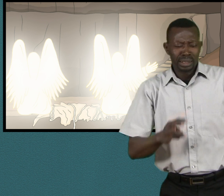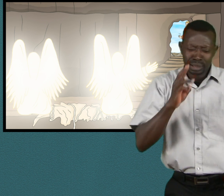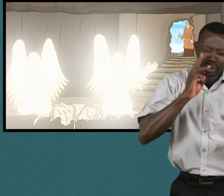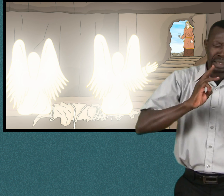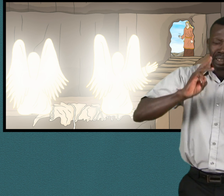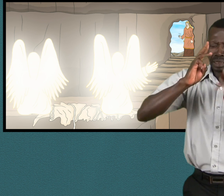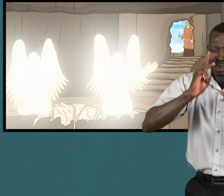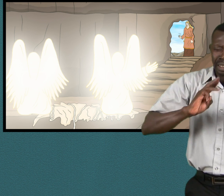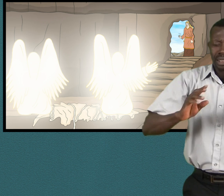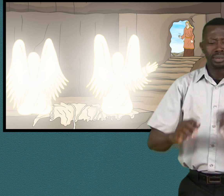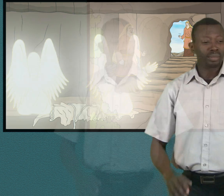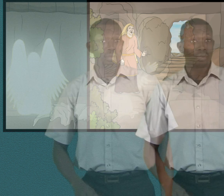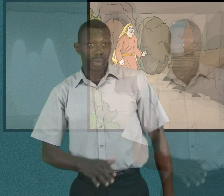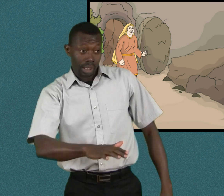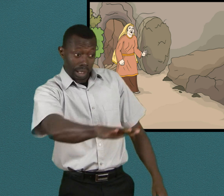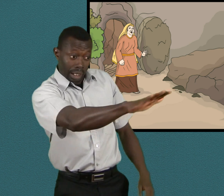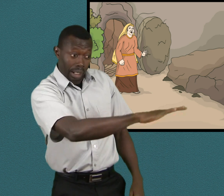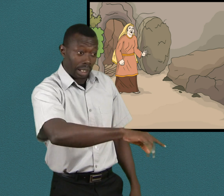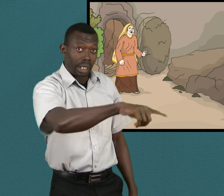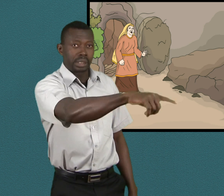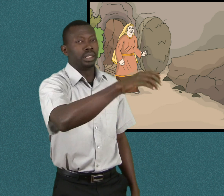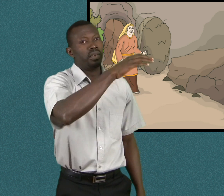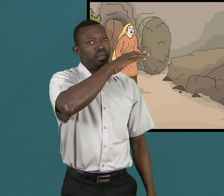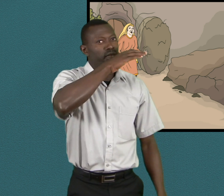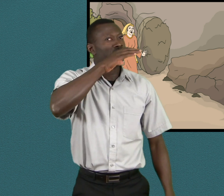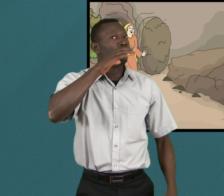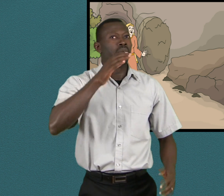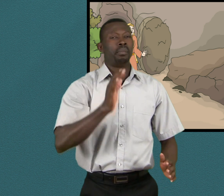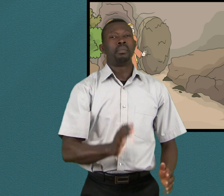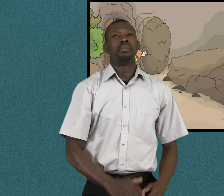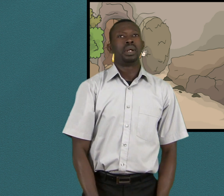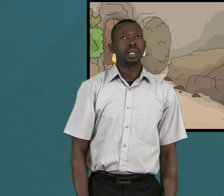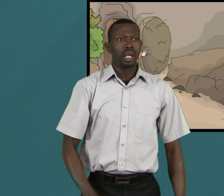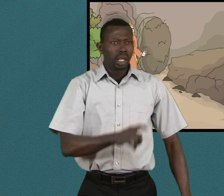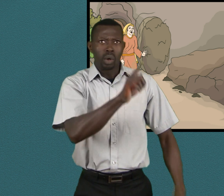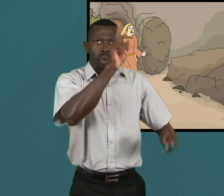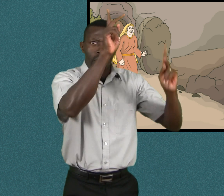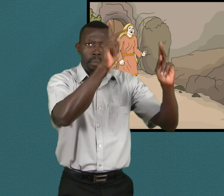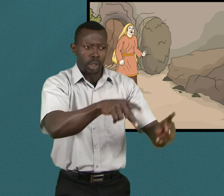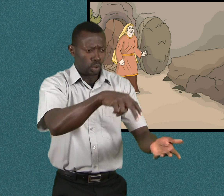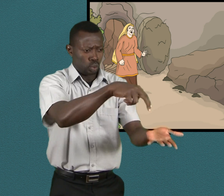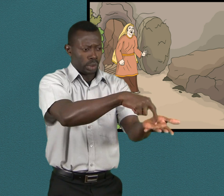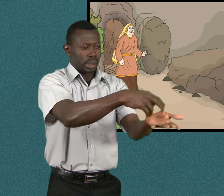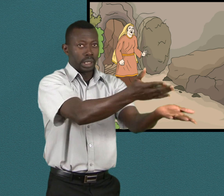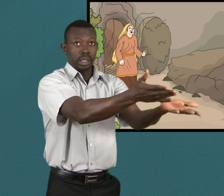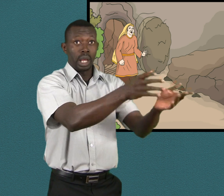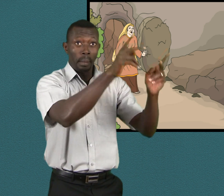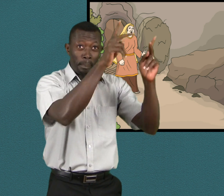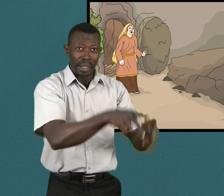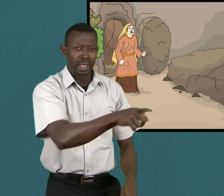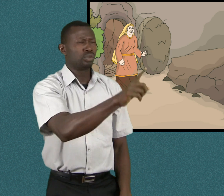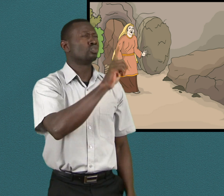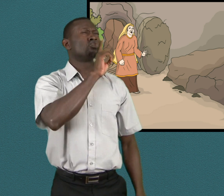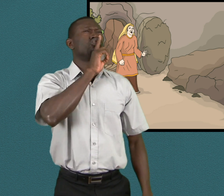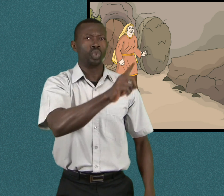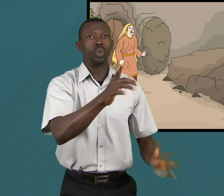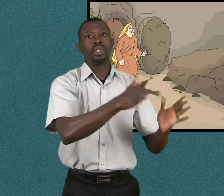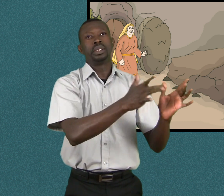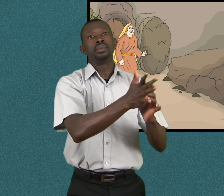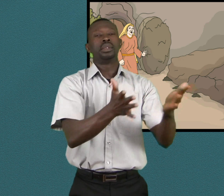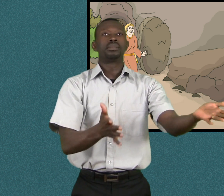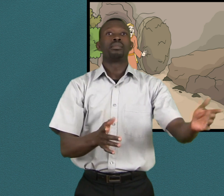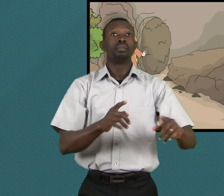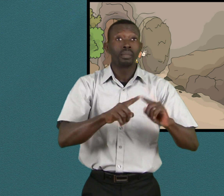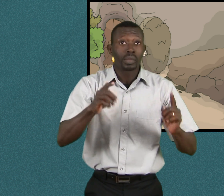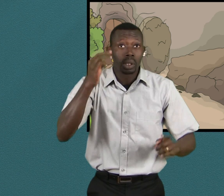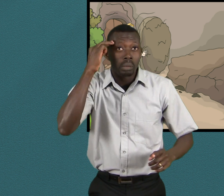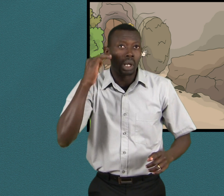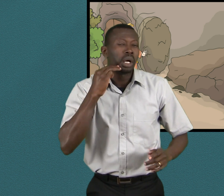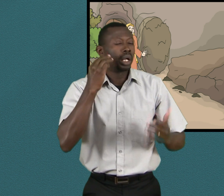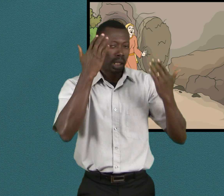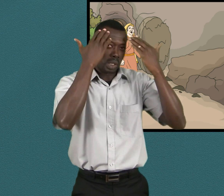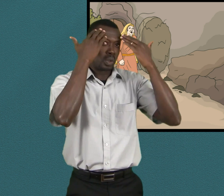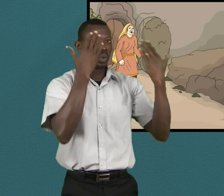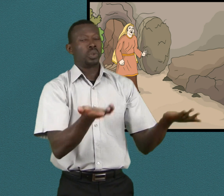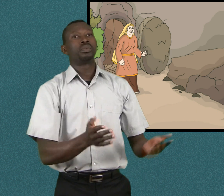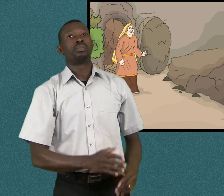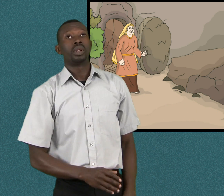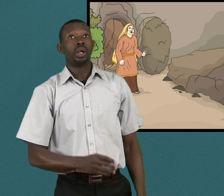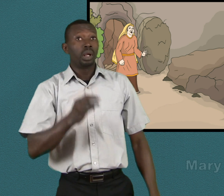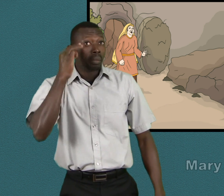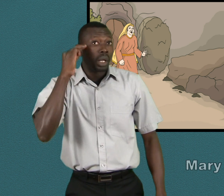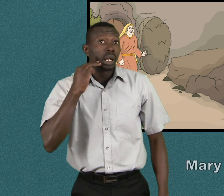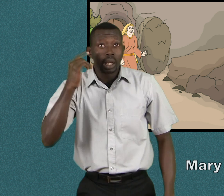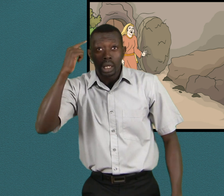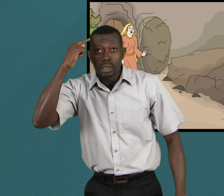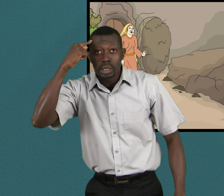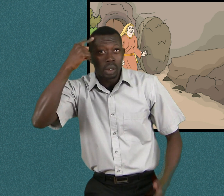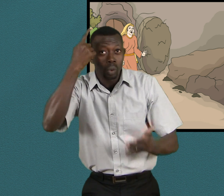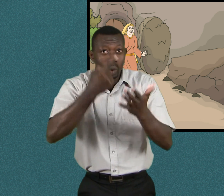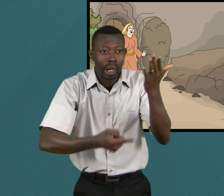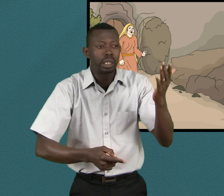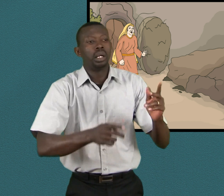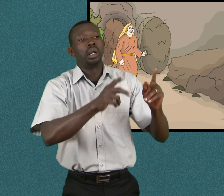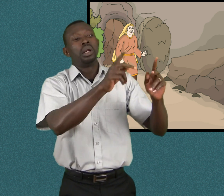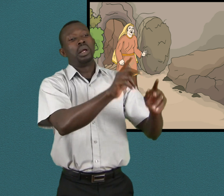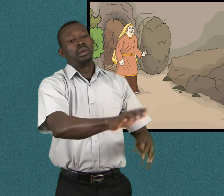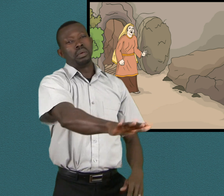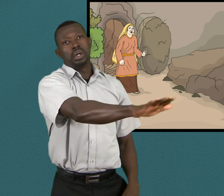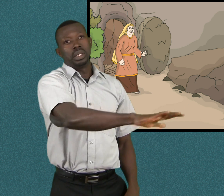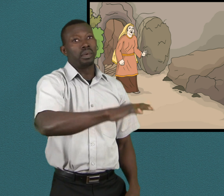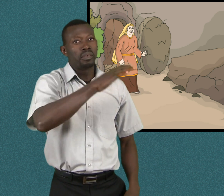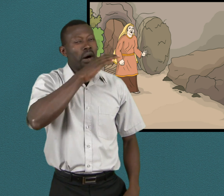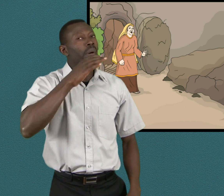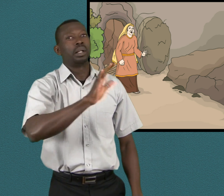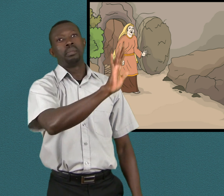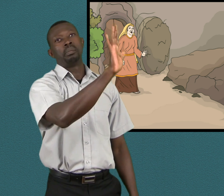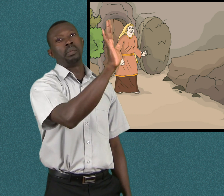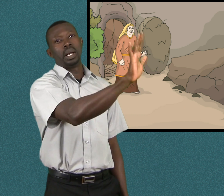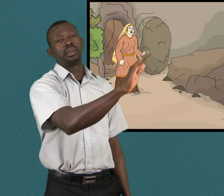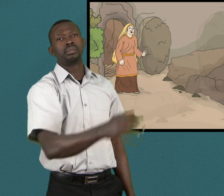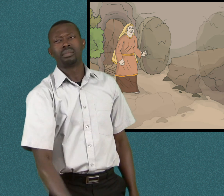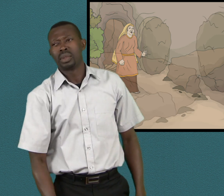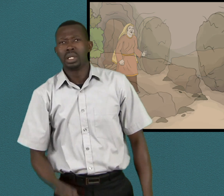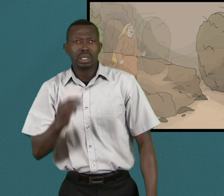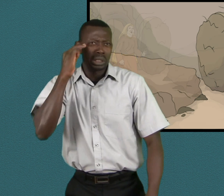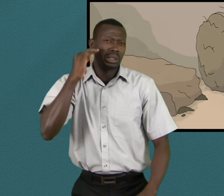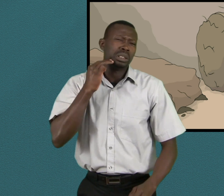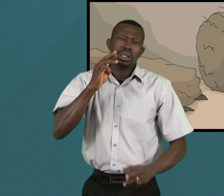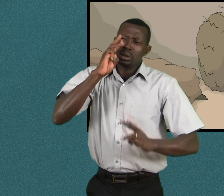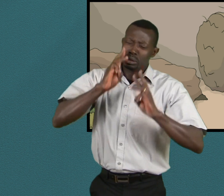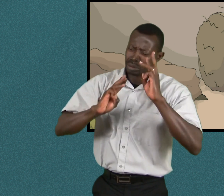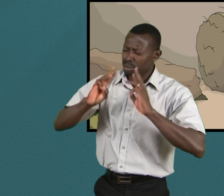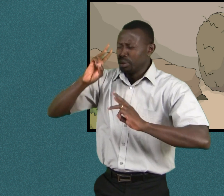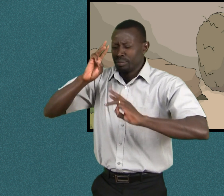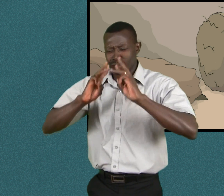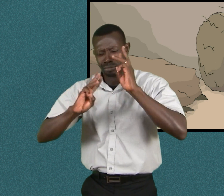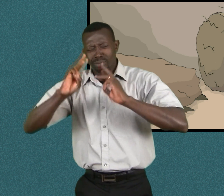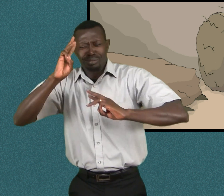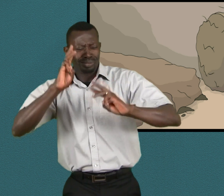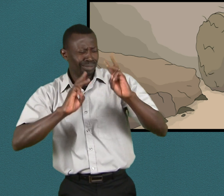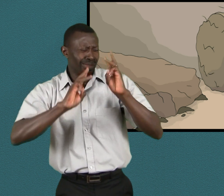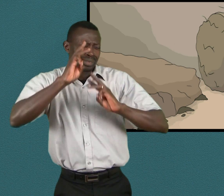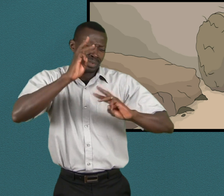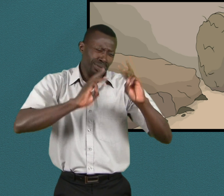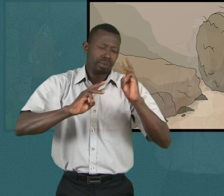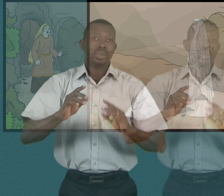When she had said this, she turned around and saw Jesus standing there; but she did not recognize that it was Jesus. “Woman, why are you weeping?” Jesus asked.